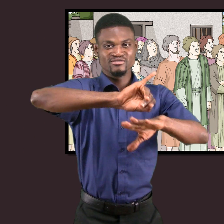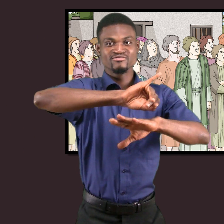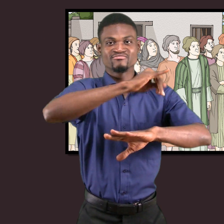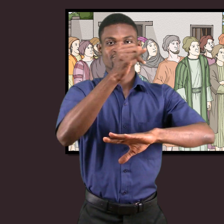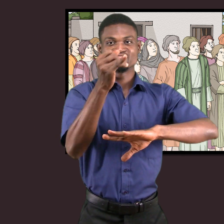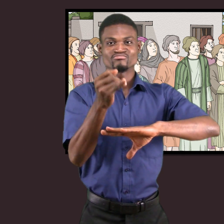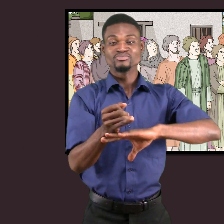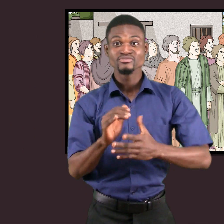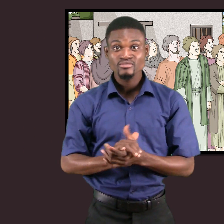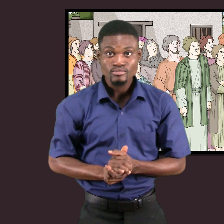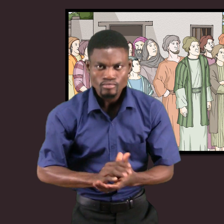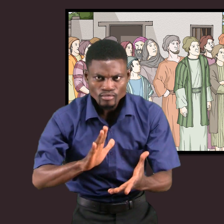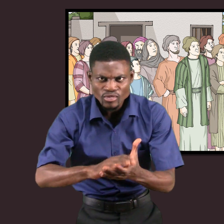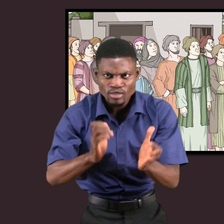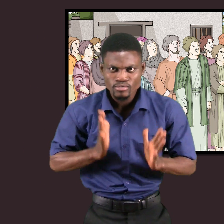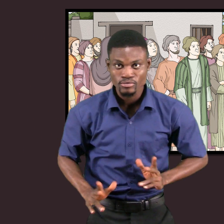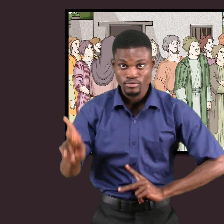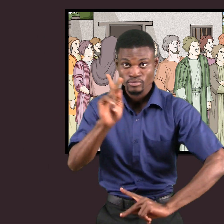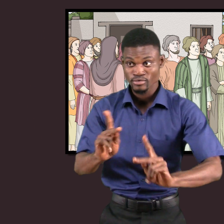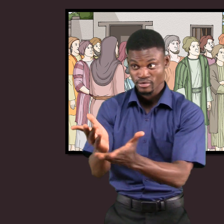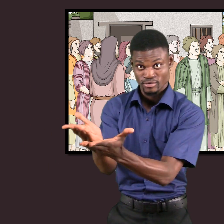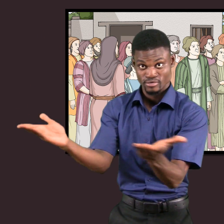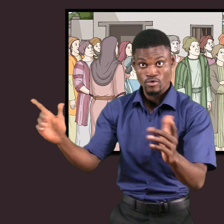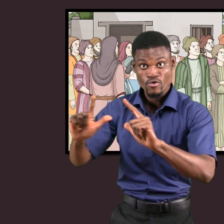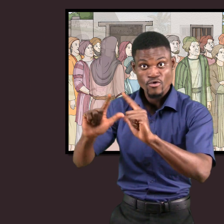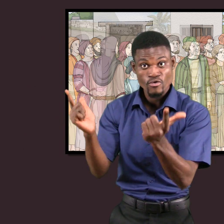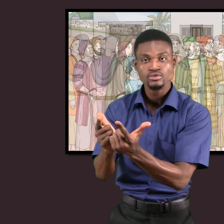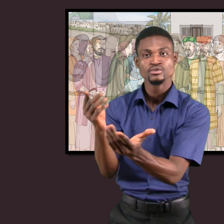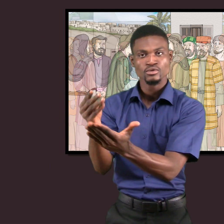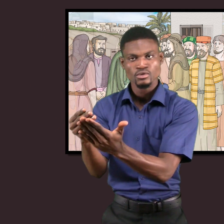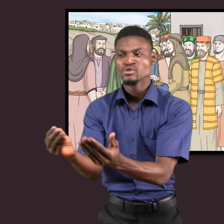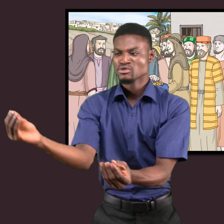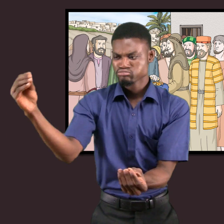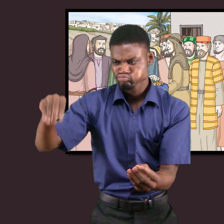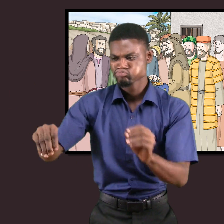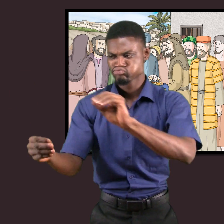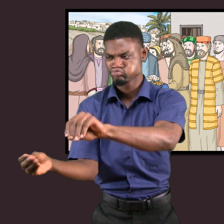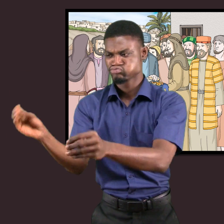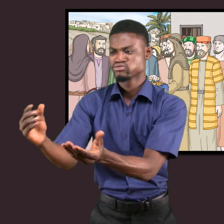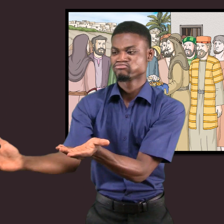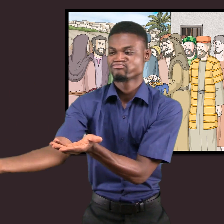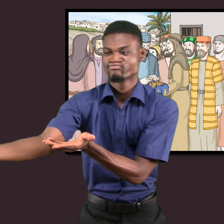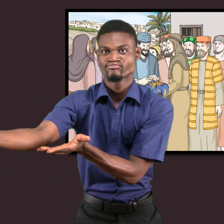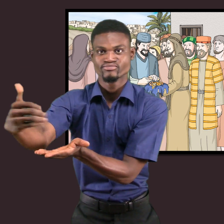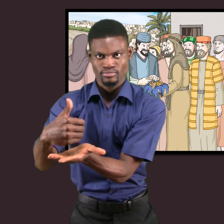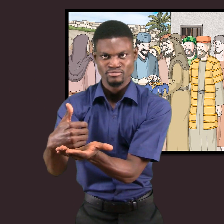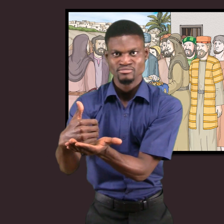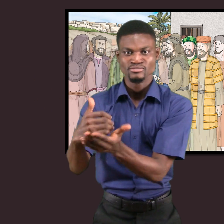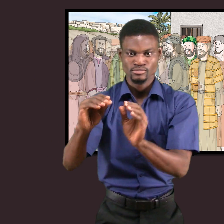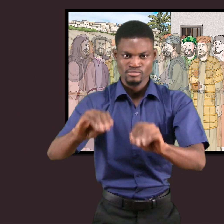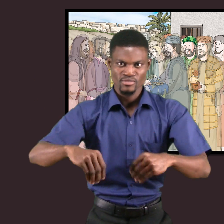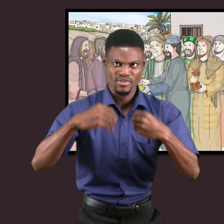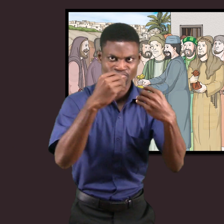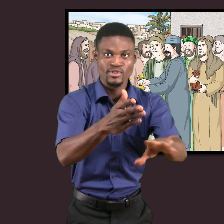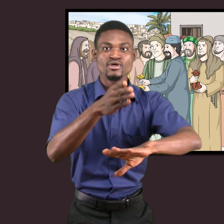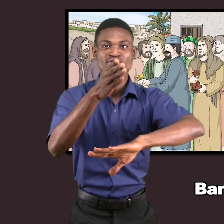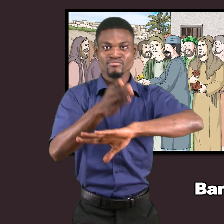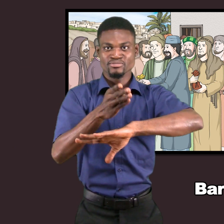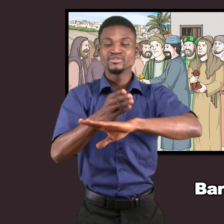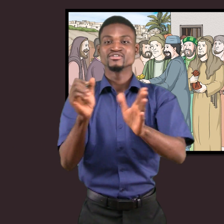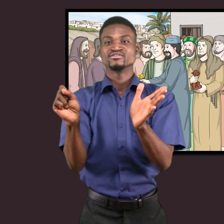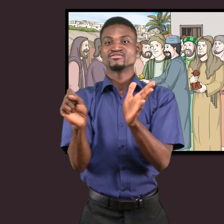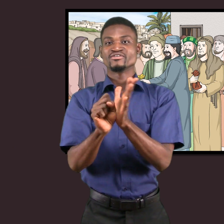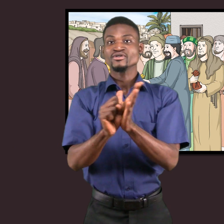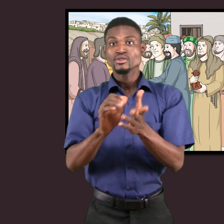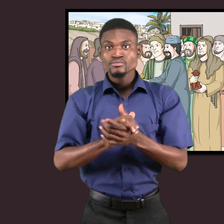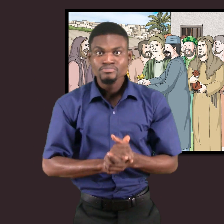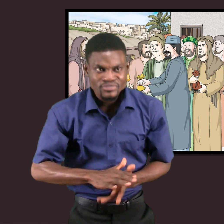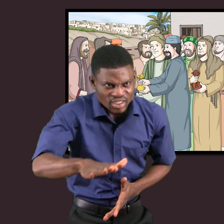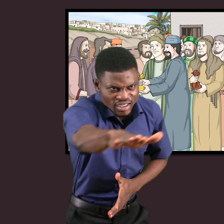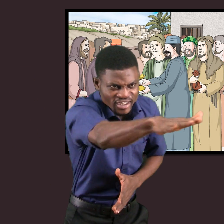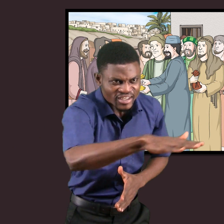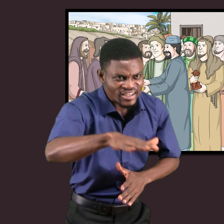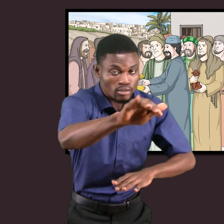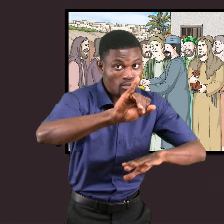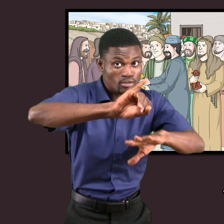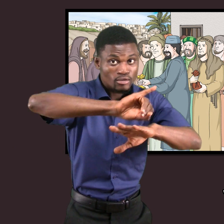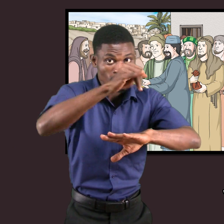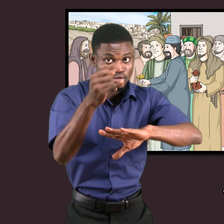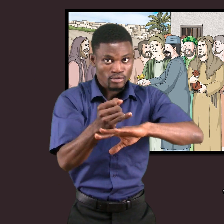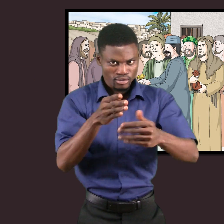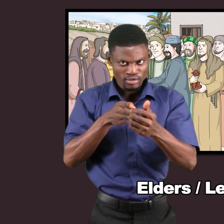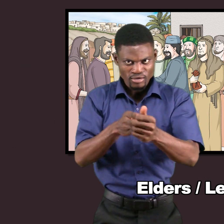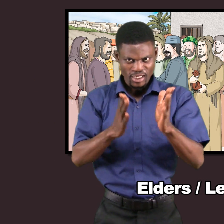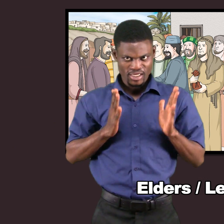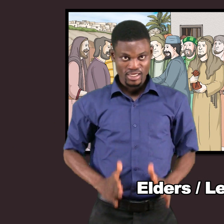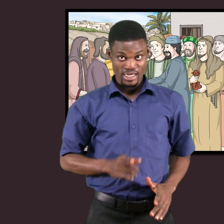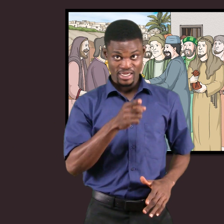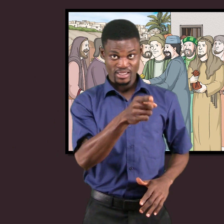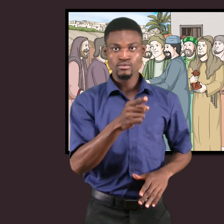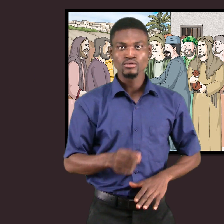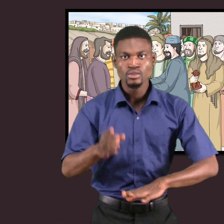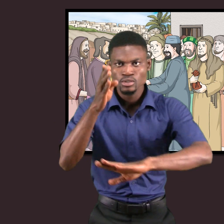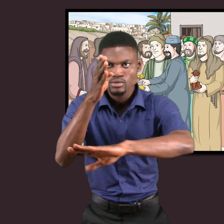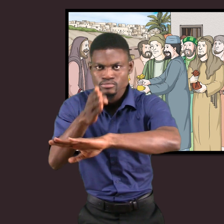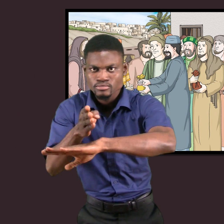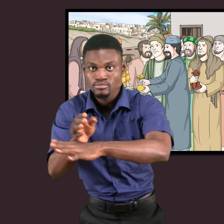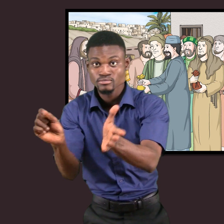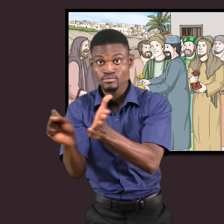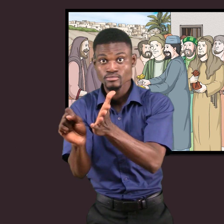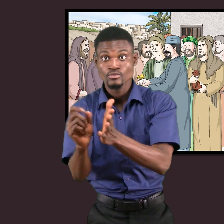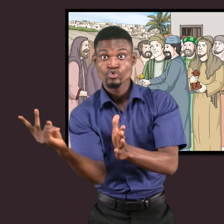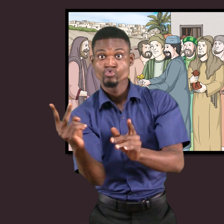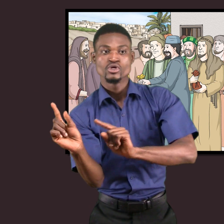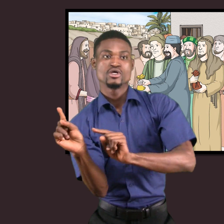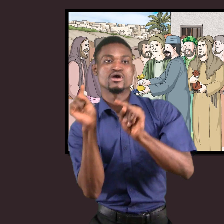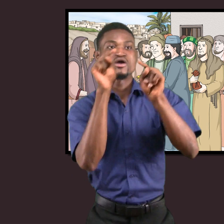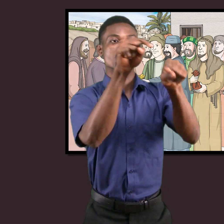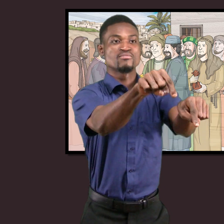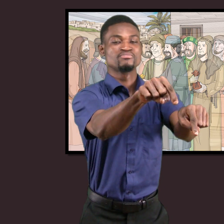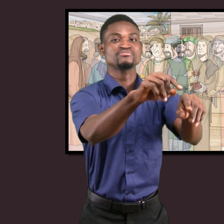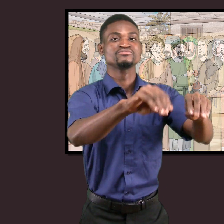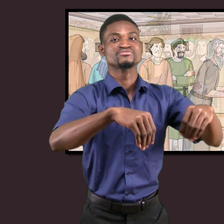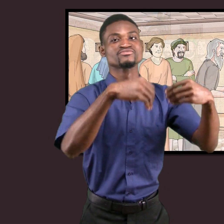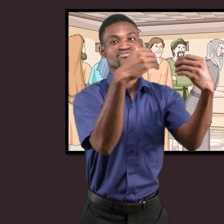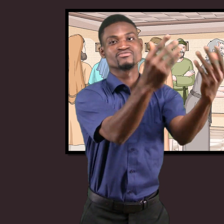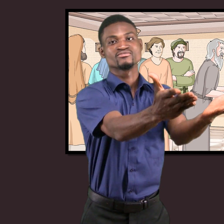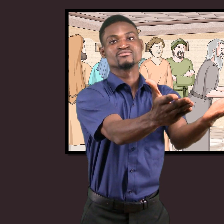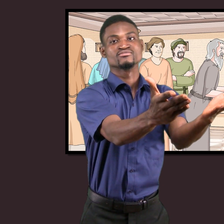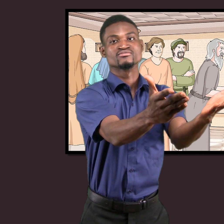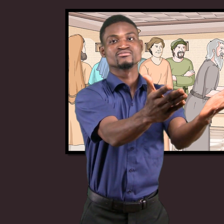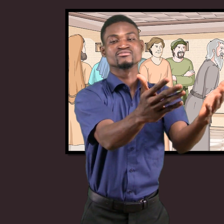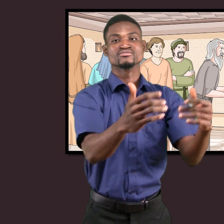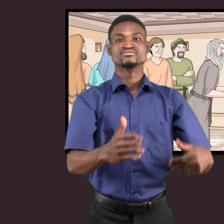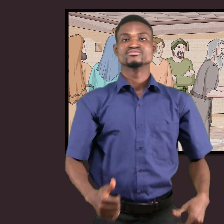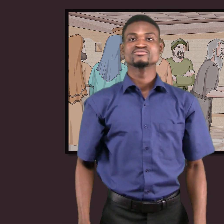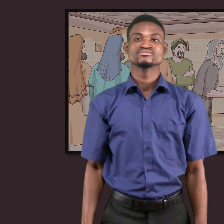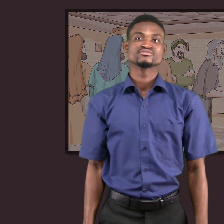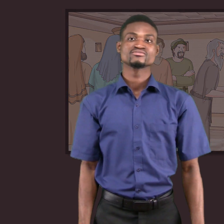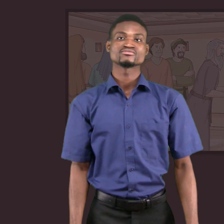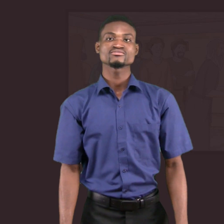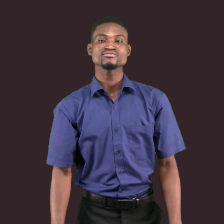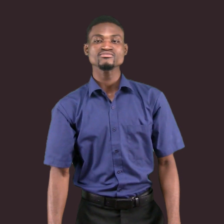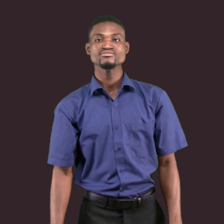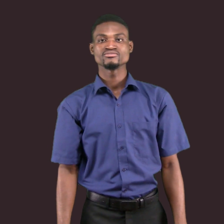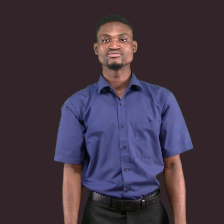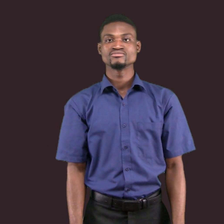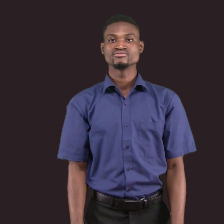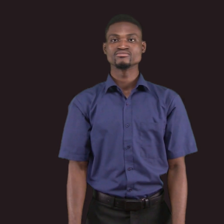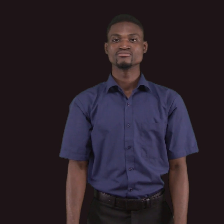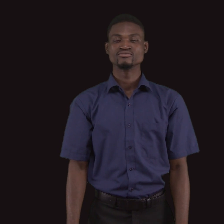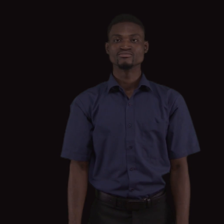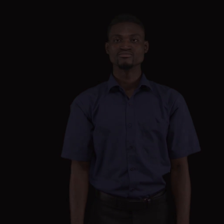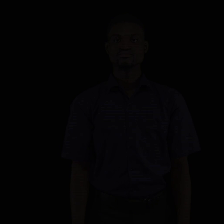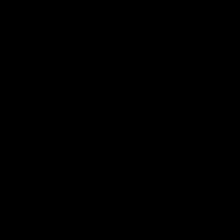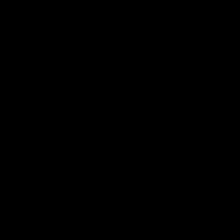This they did, sending their gifts to the elders with Barnabas and Saul.